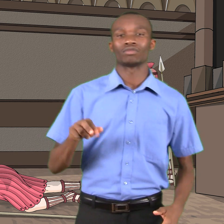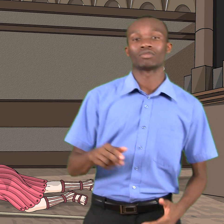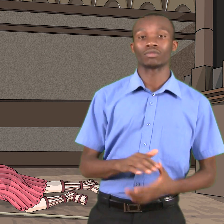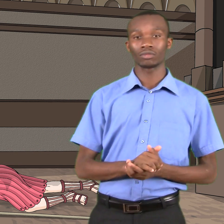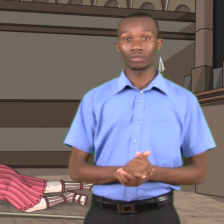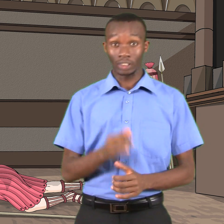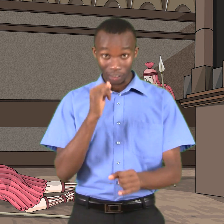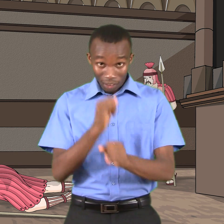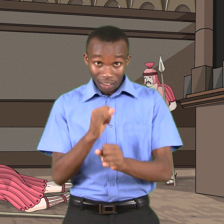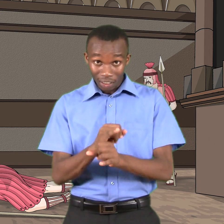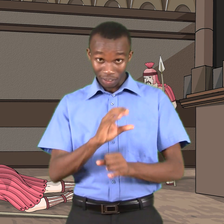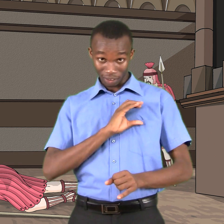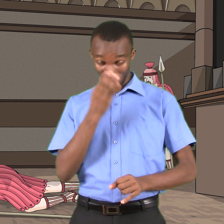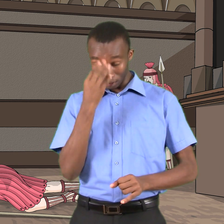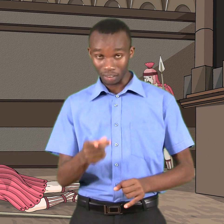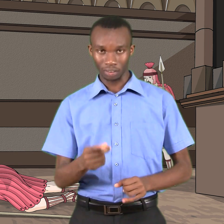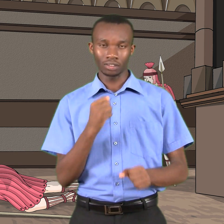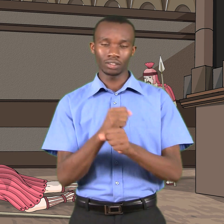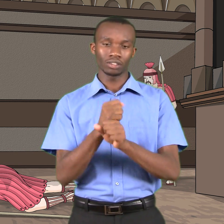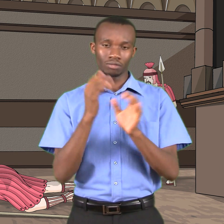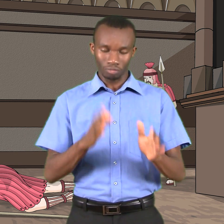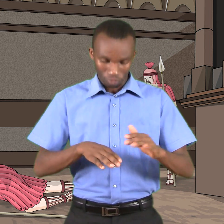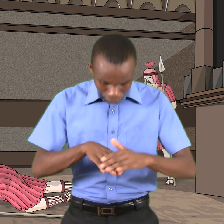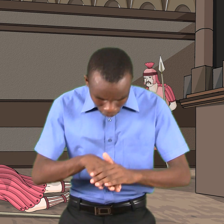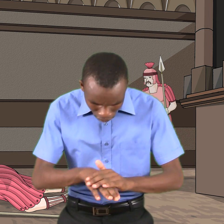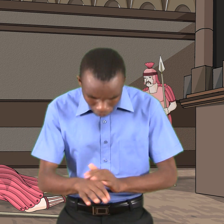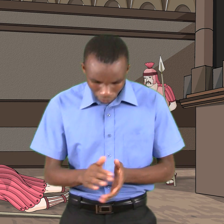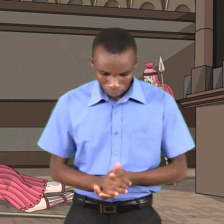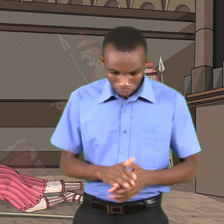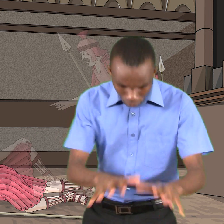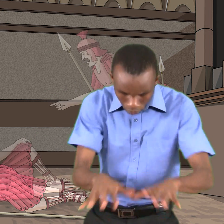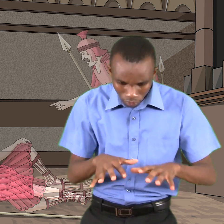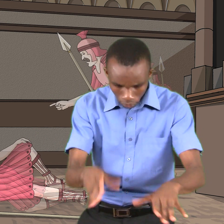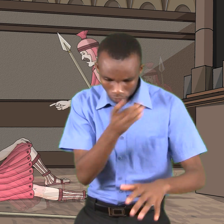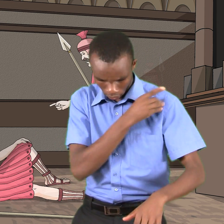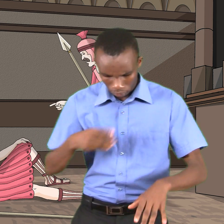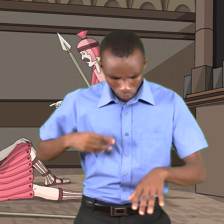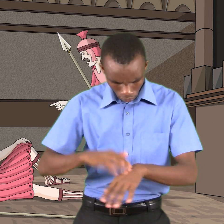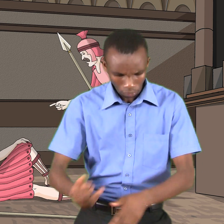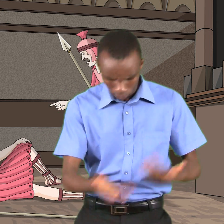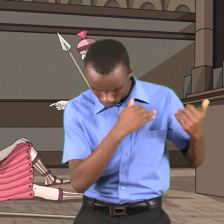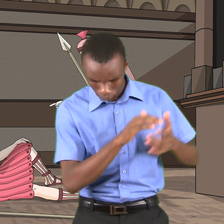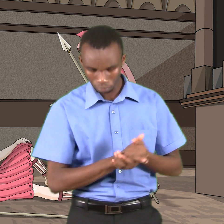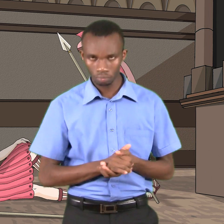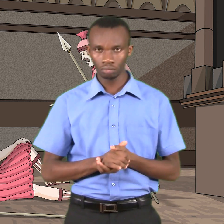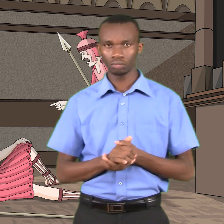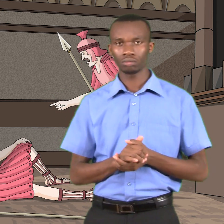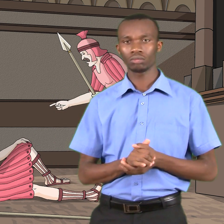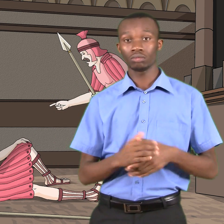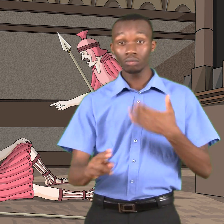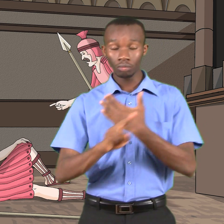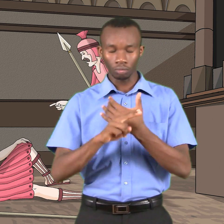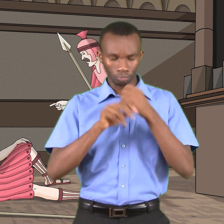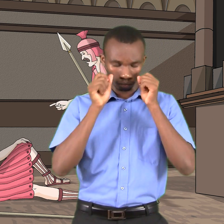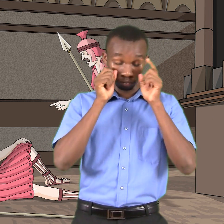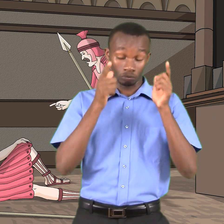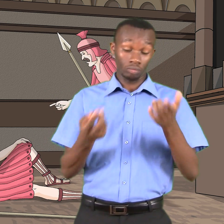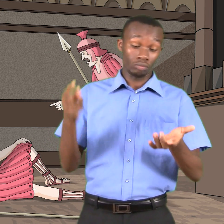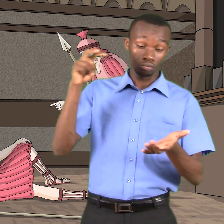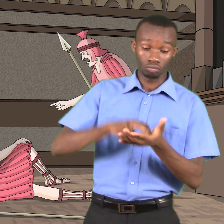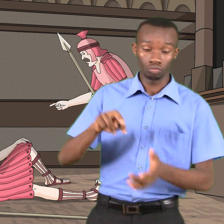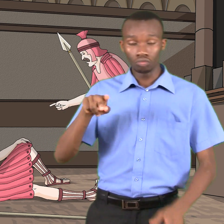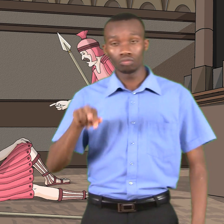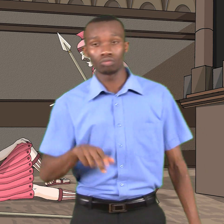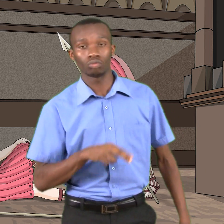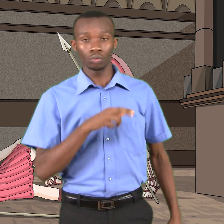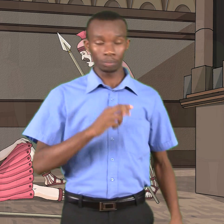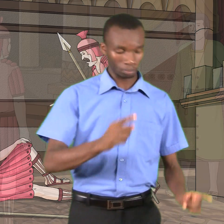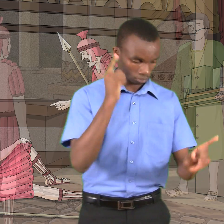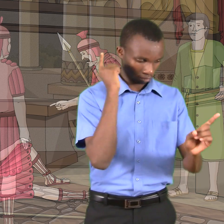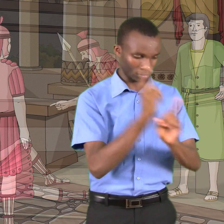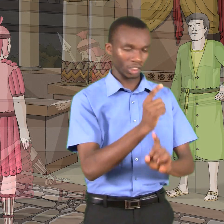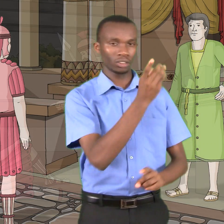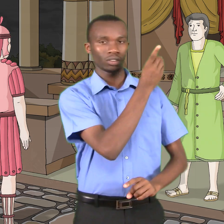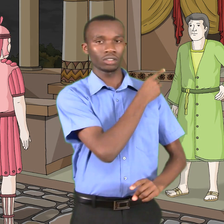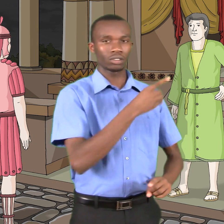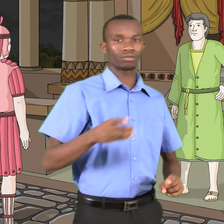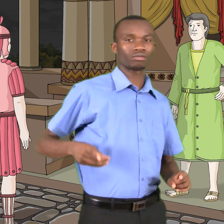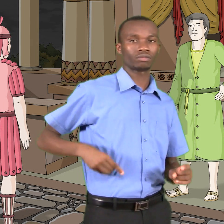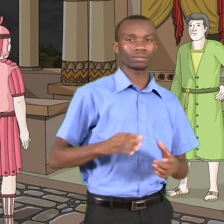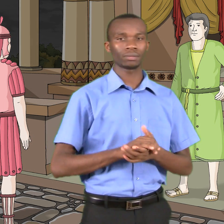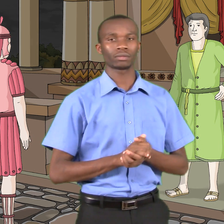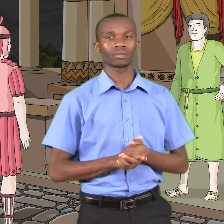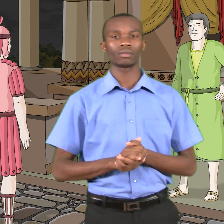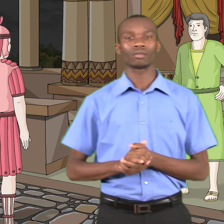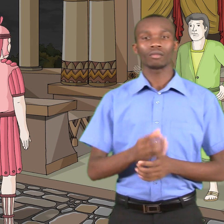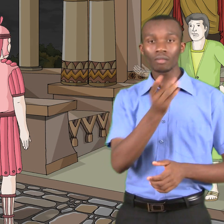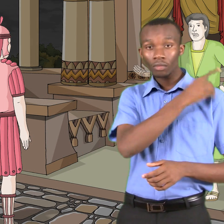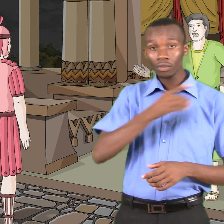he did not go down to his house.